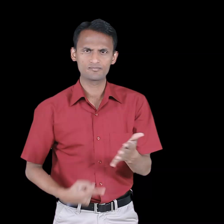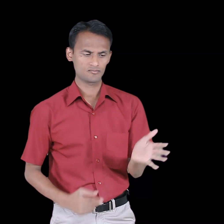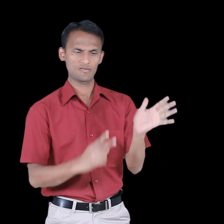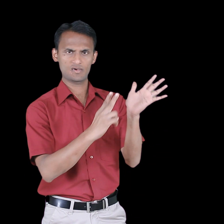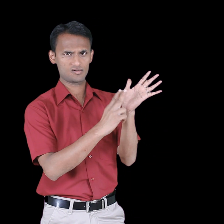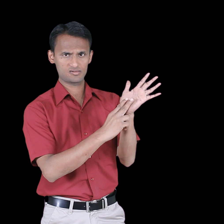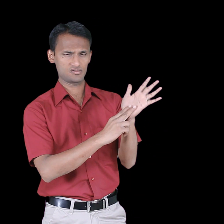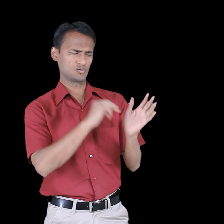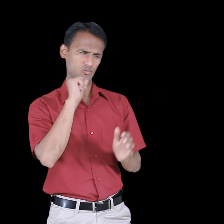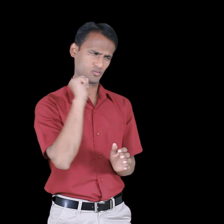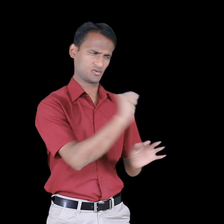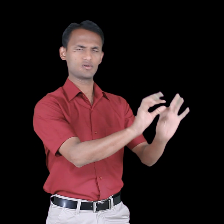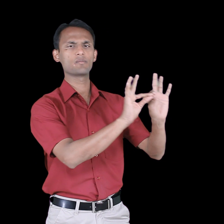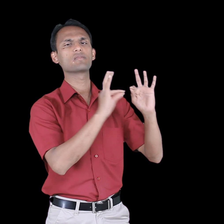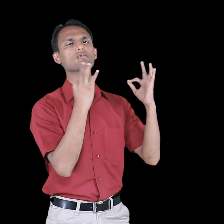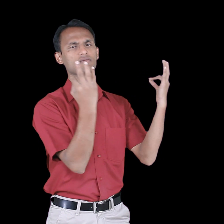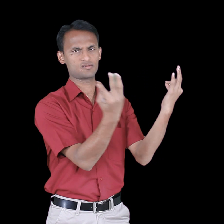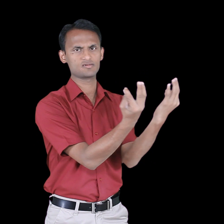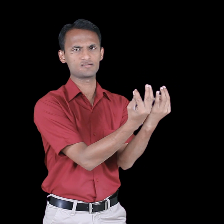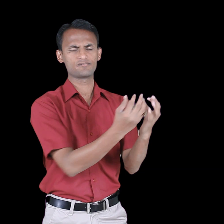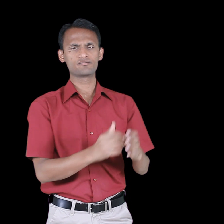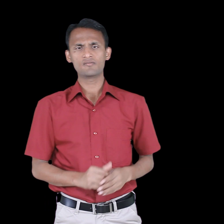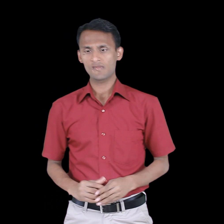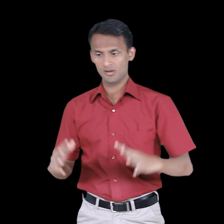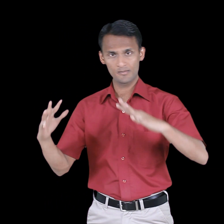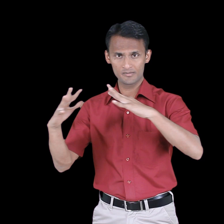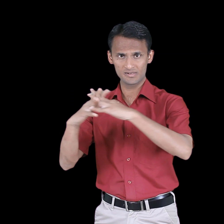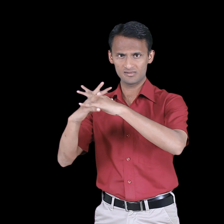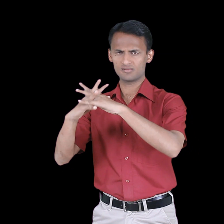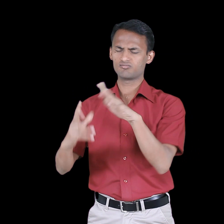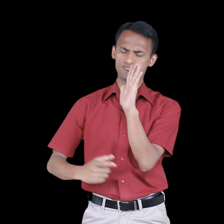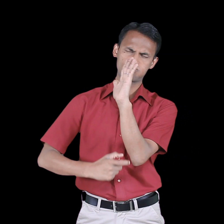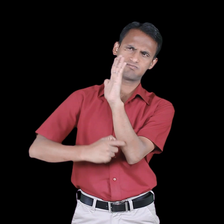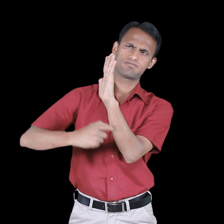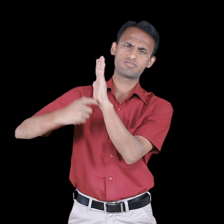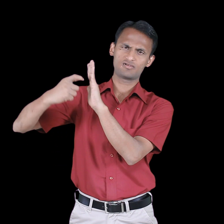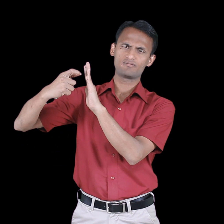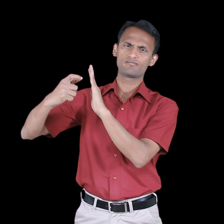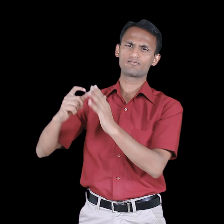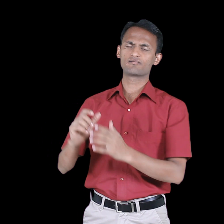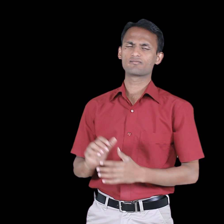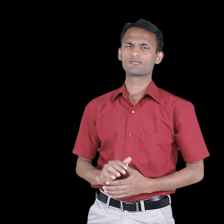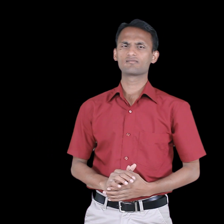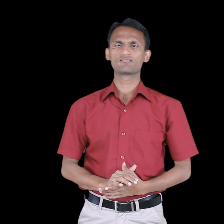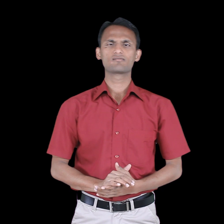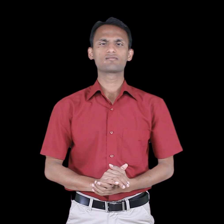Noah and his family - tower of Babel